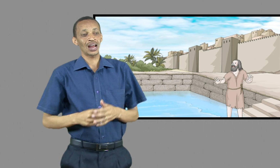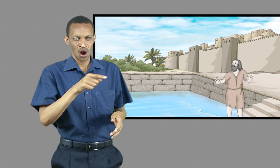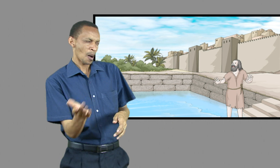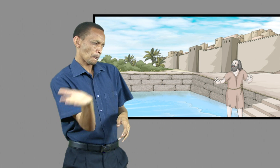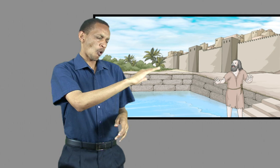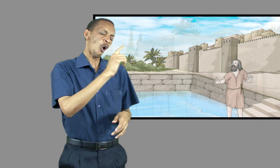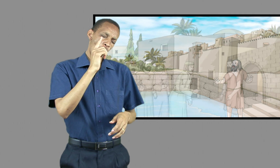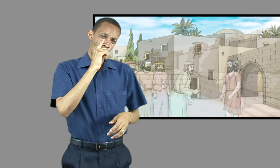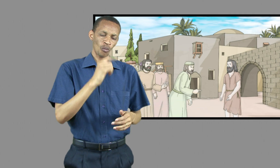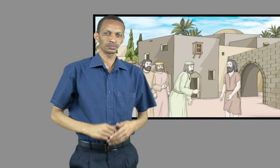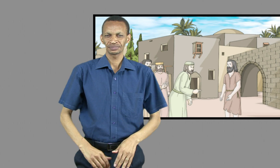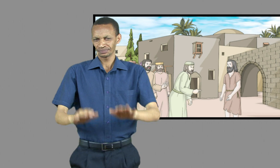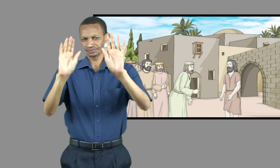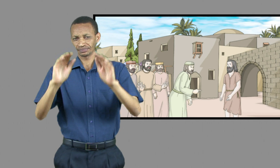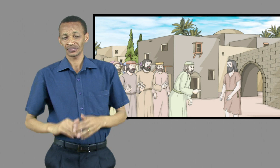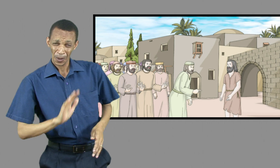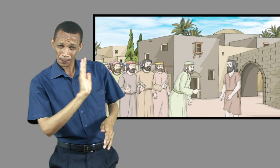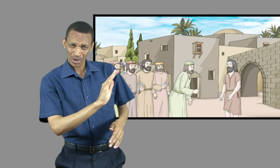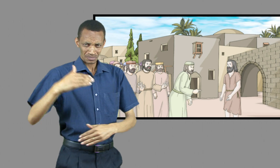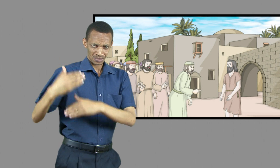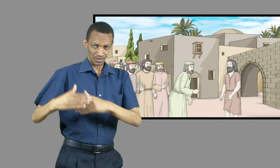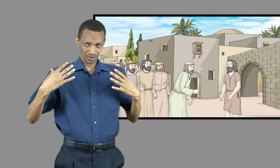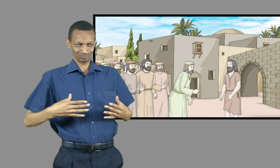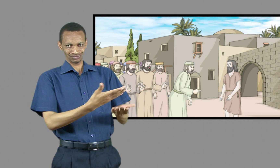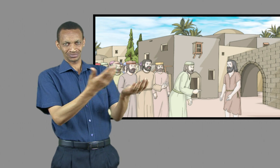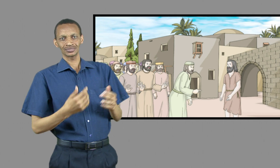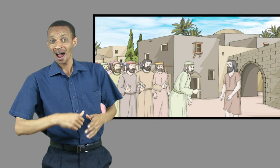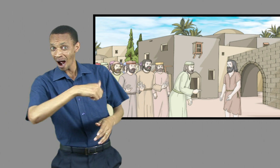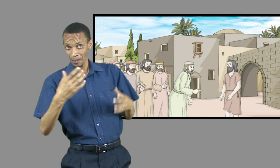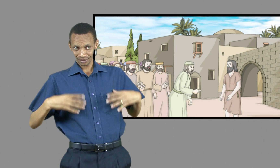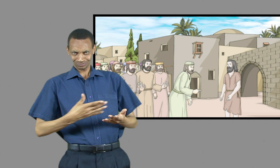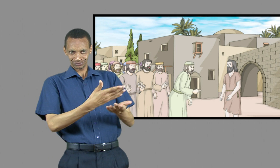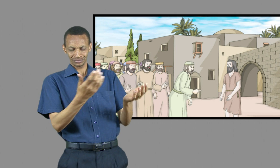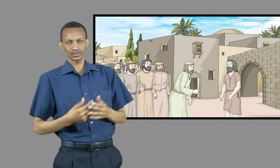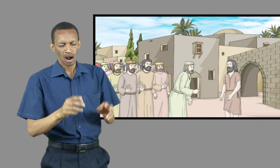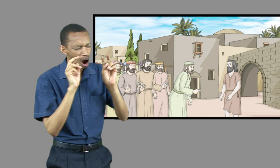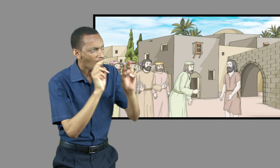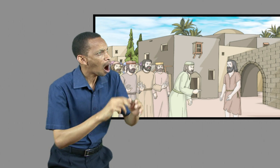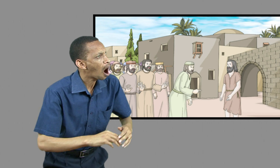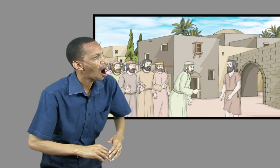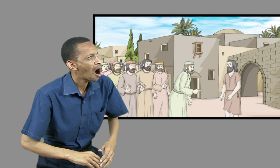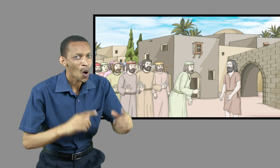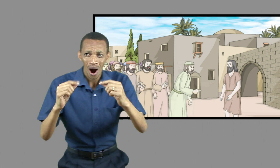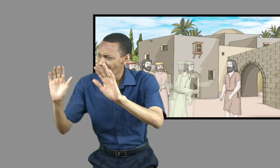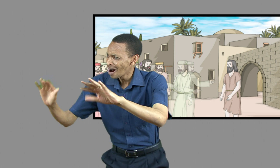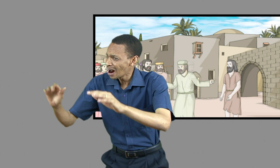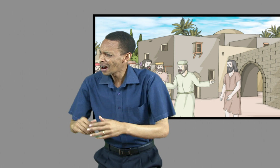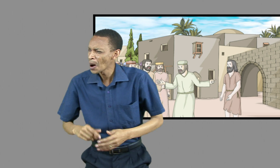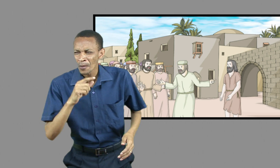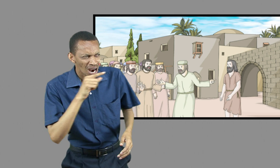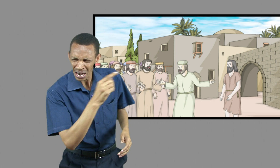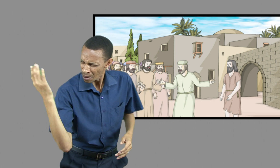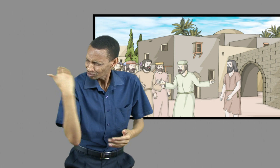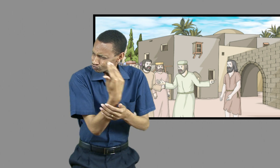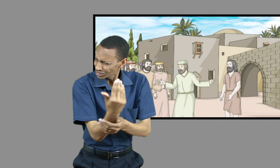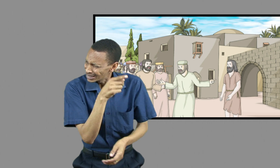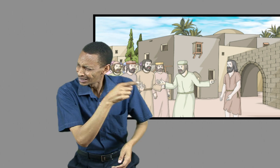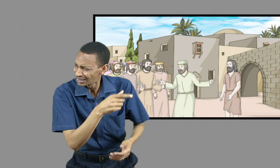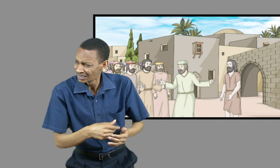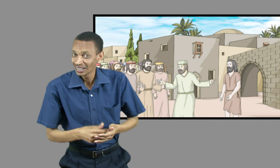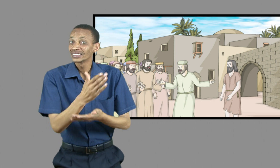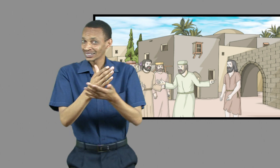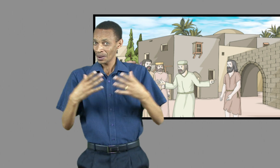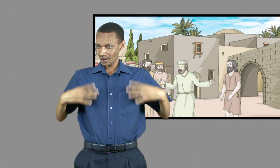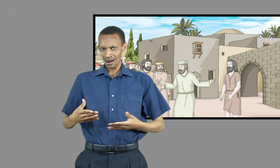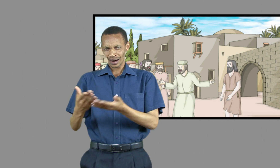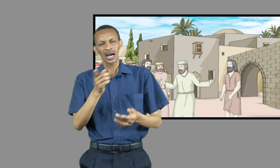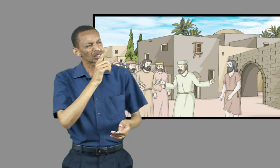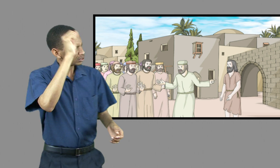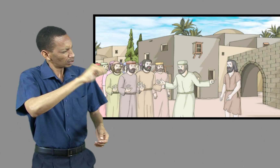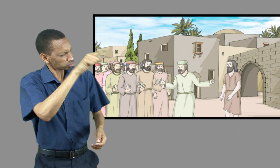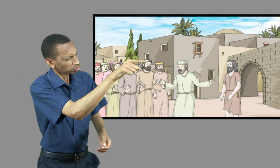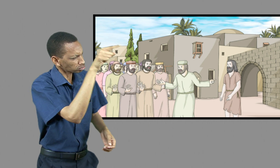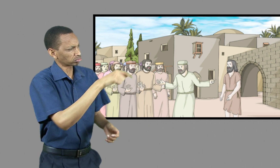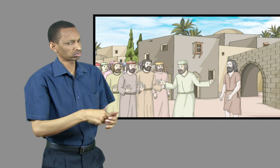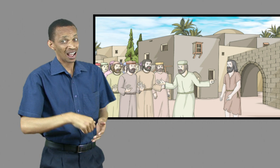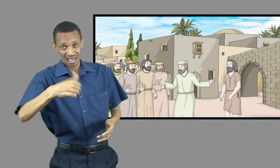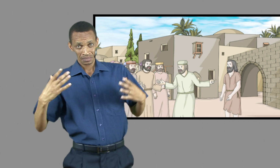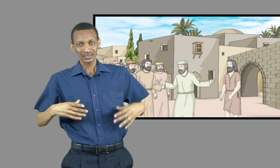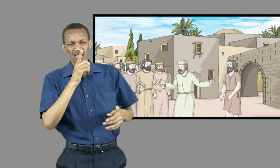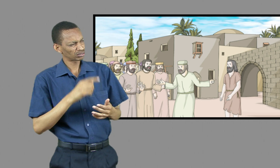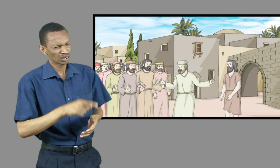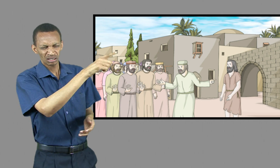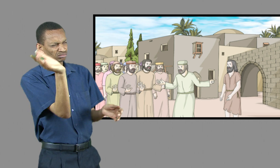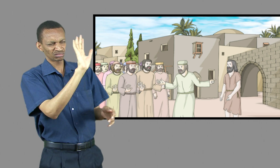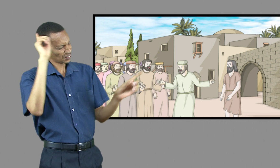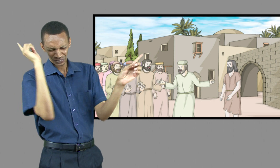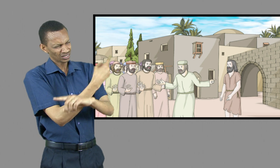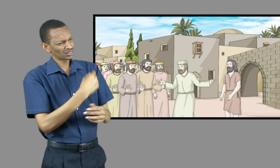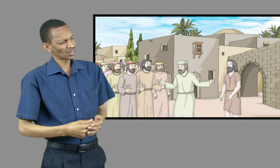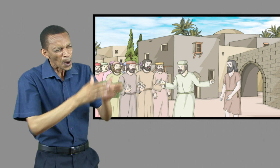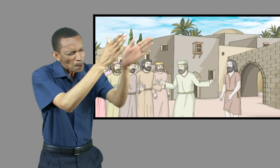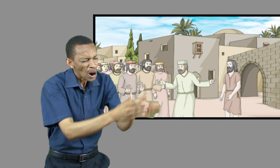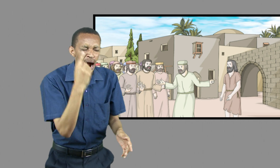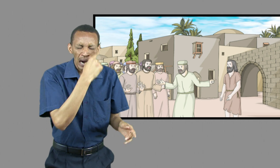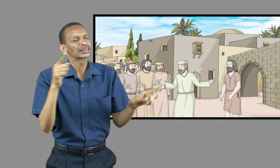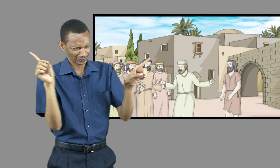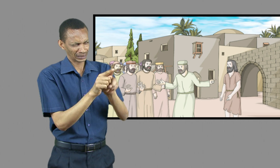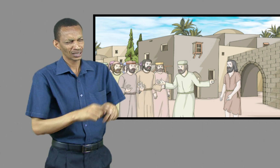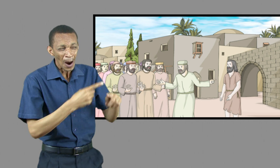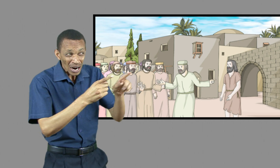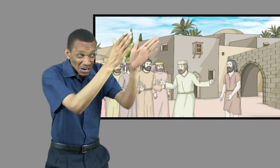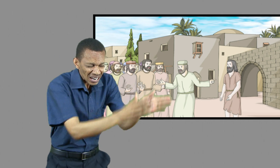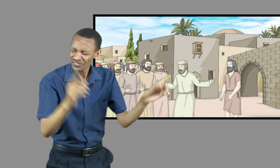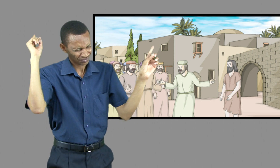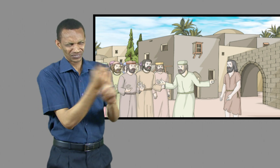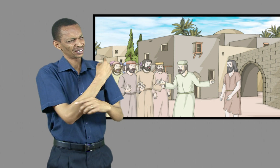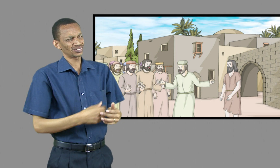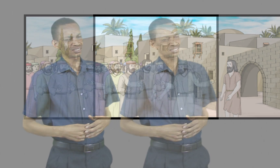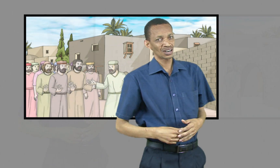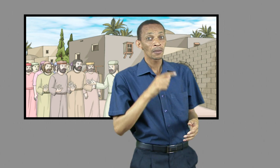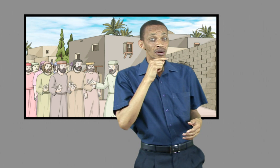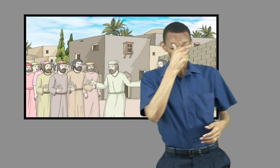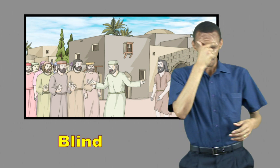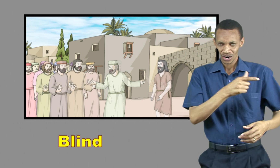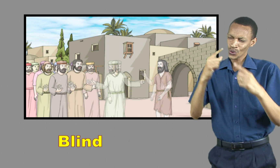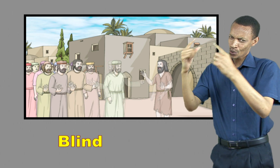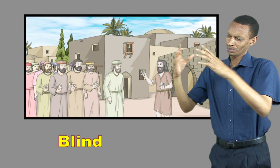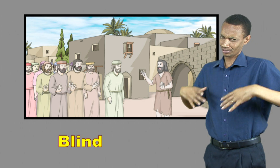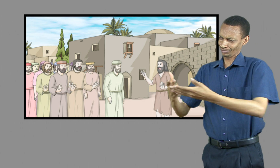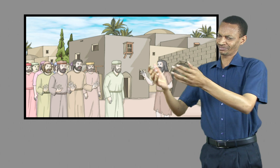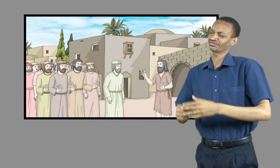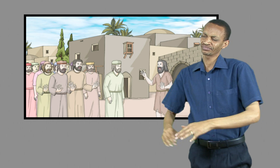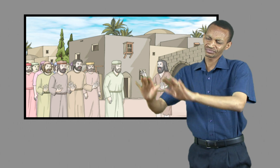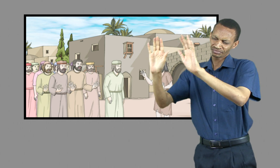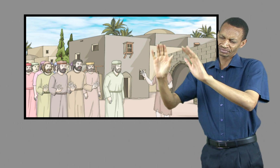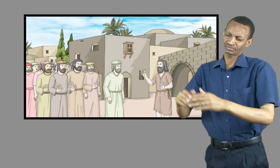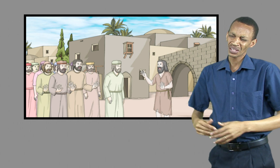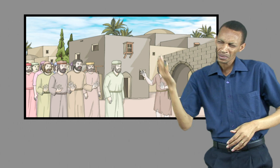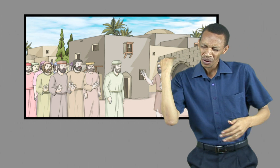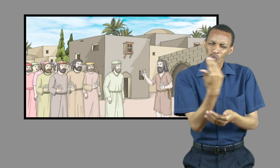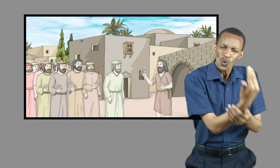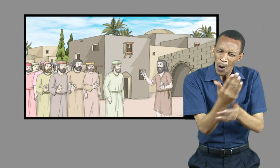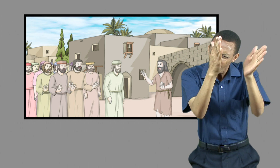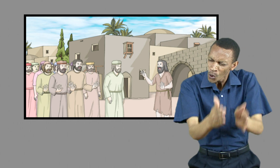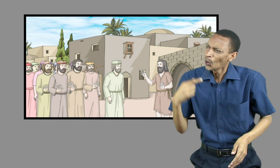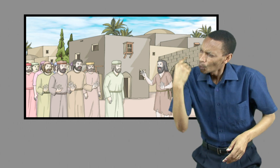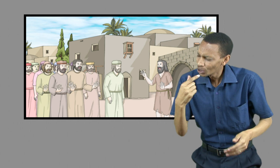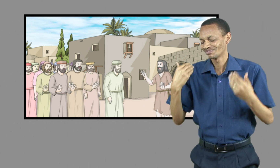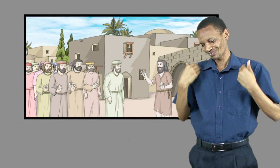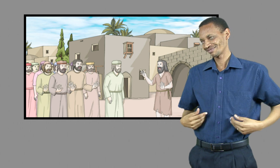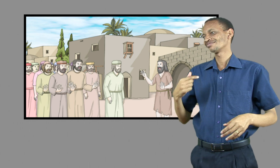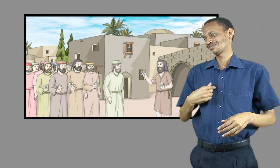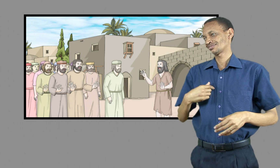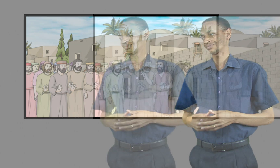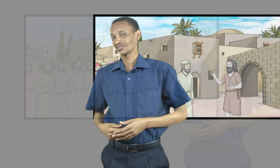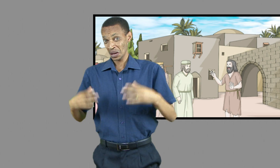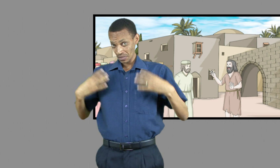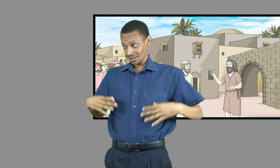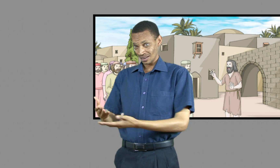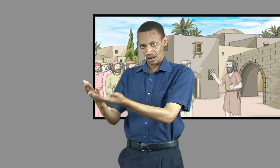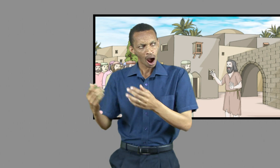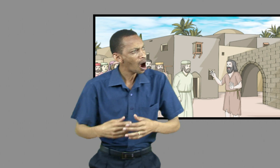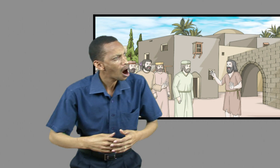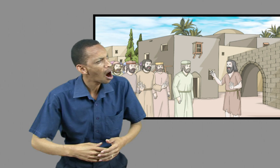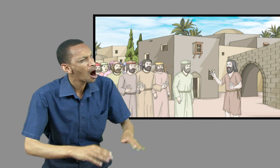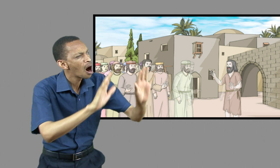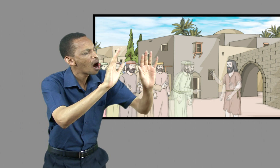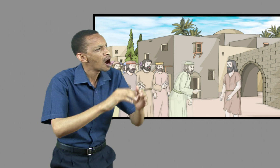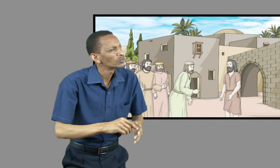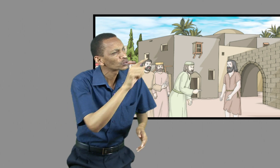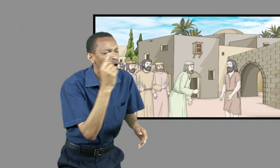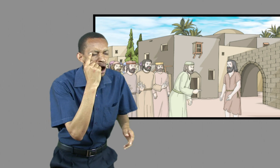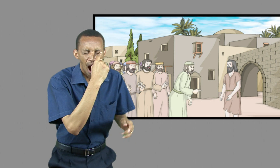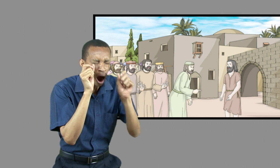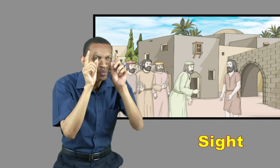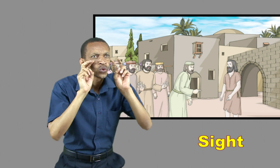At this, his neighbors and those who had formerly seen him begging began to ask, “Isn’t this the man who used to sit and beg?” Some claimed that he was, but others said, “No, he just looks like him.”